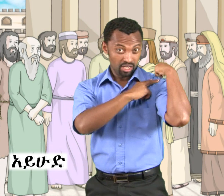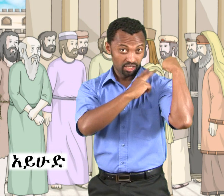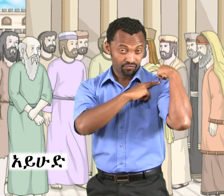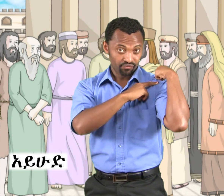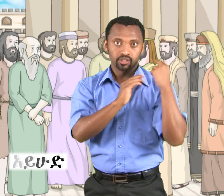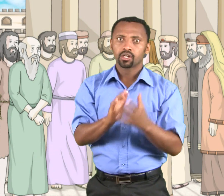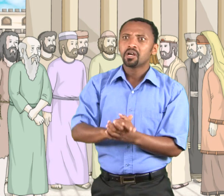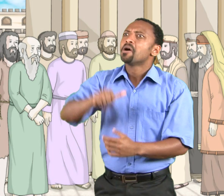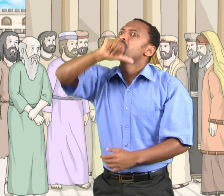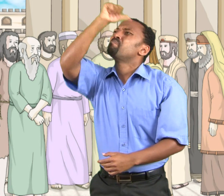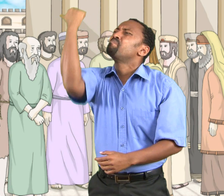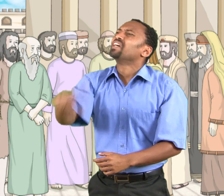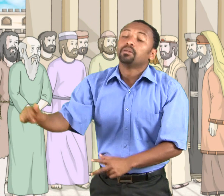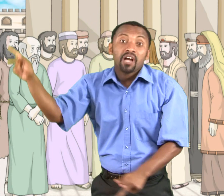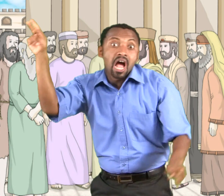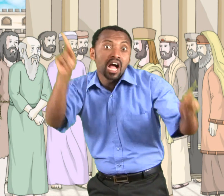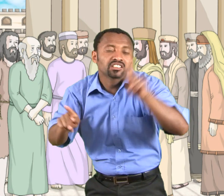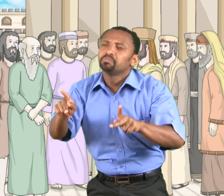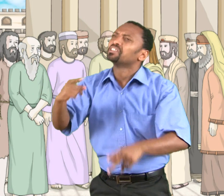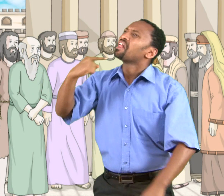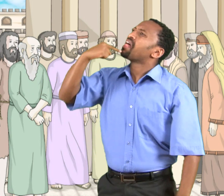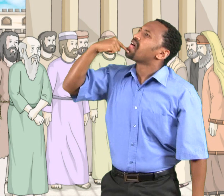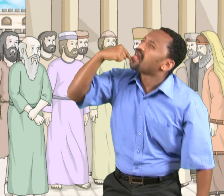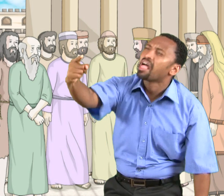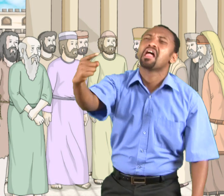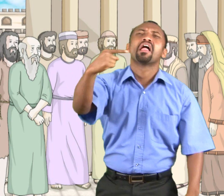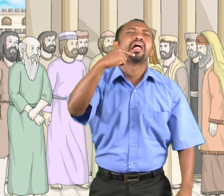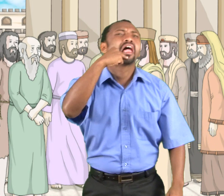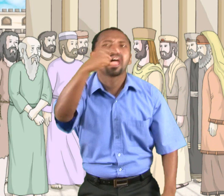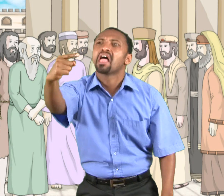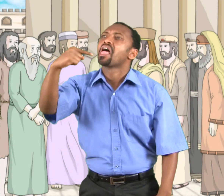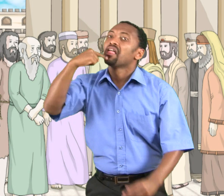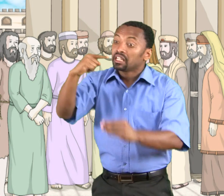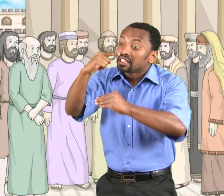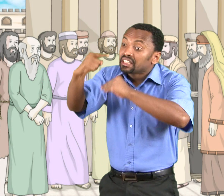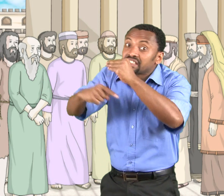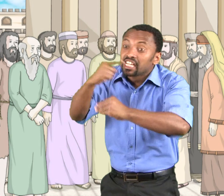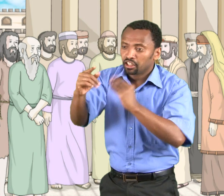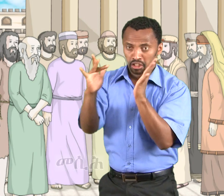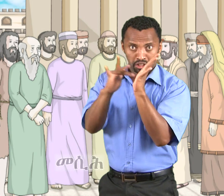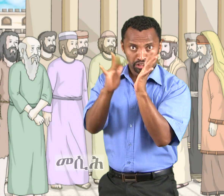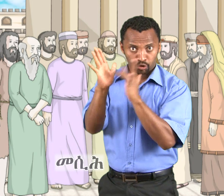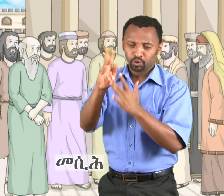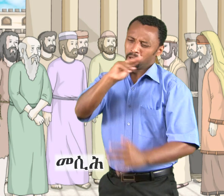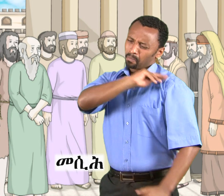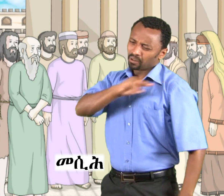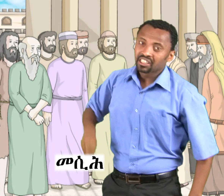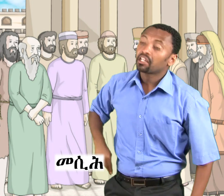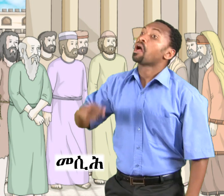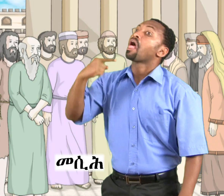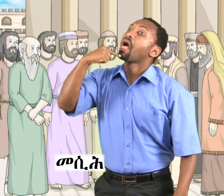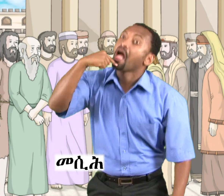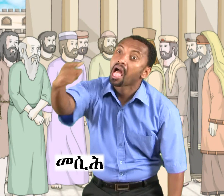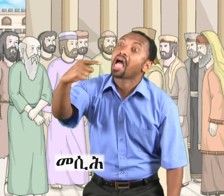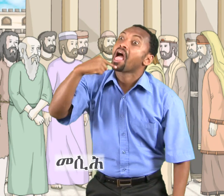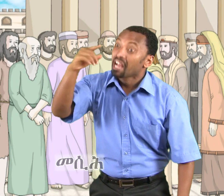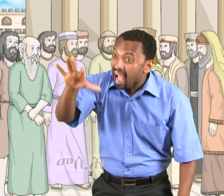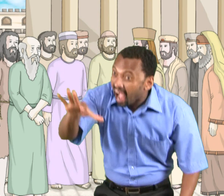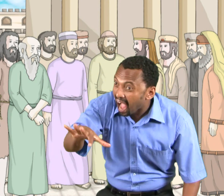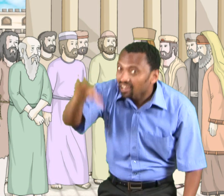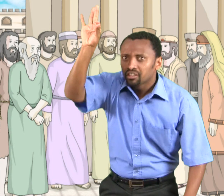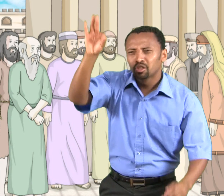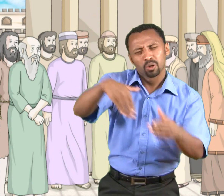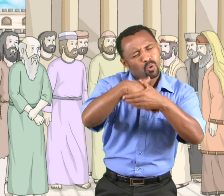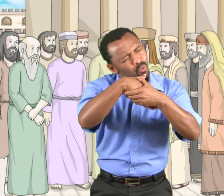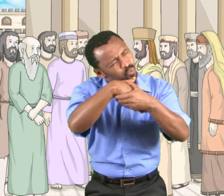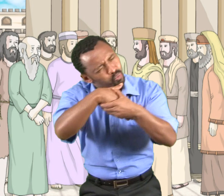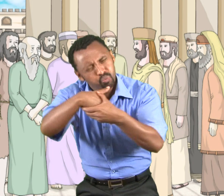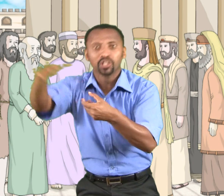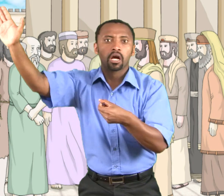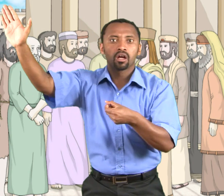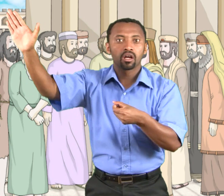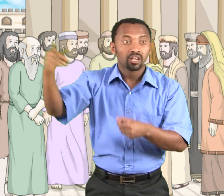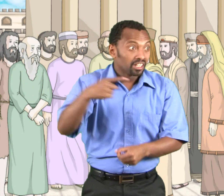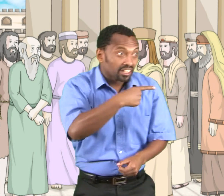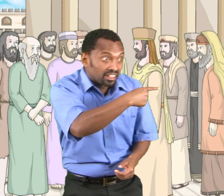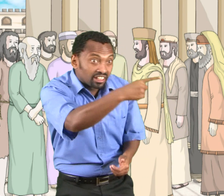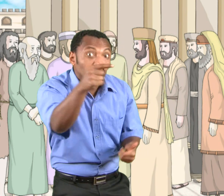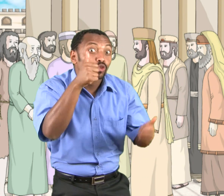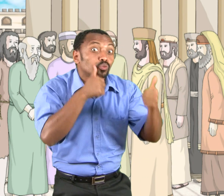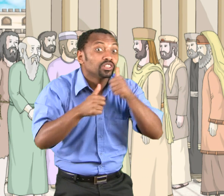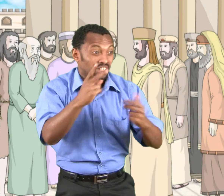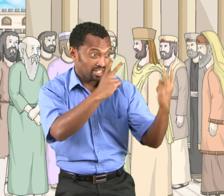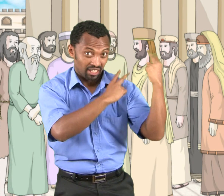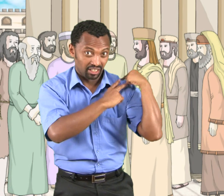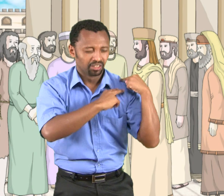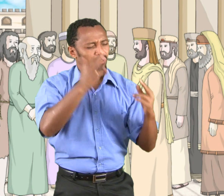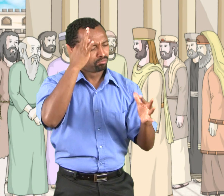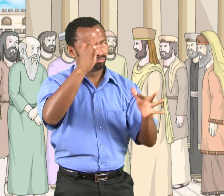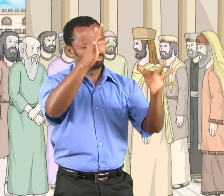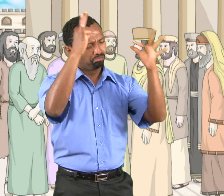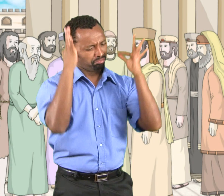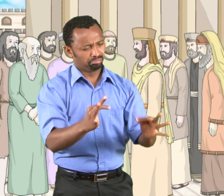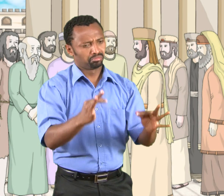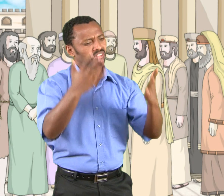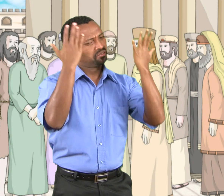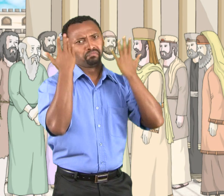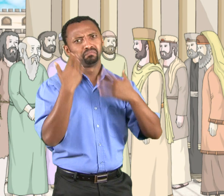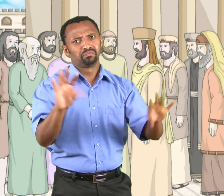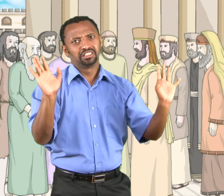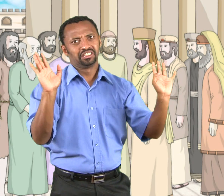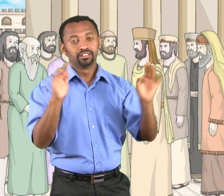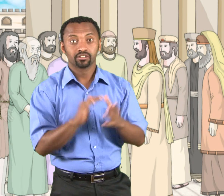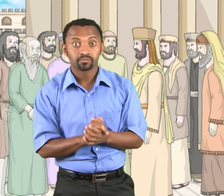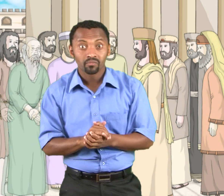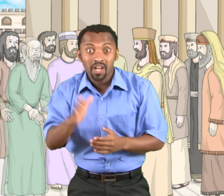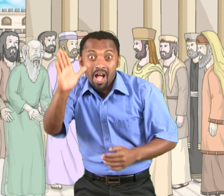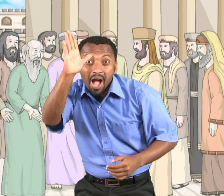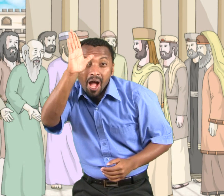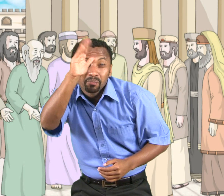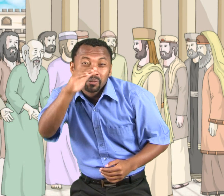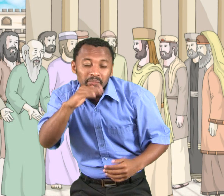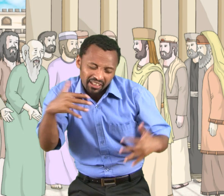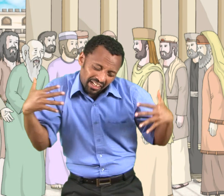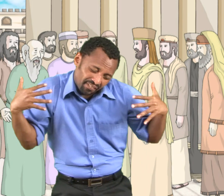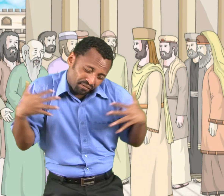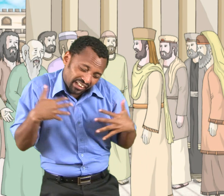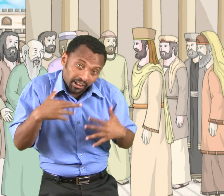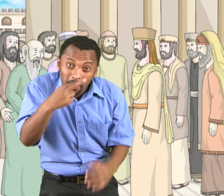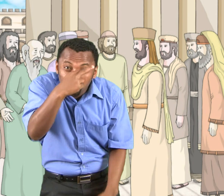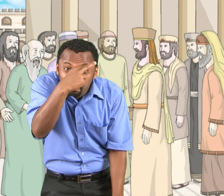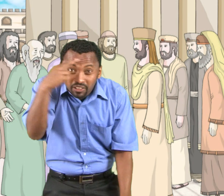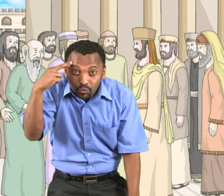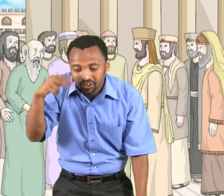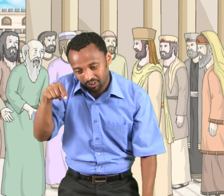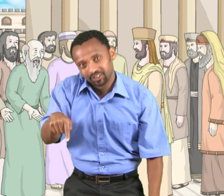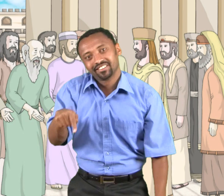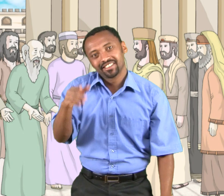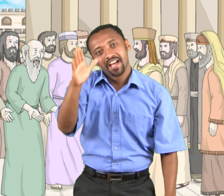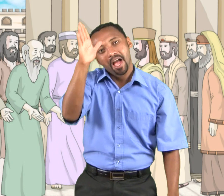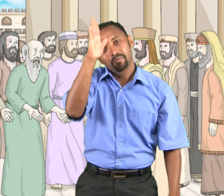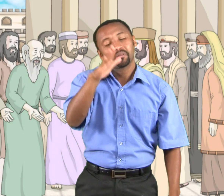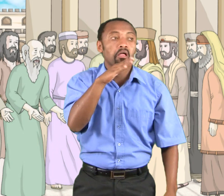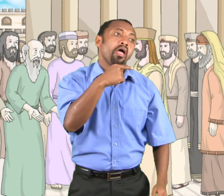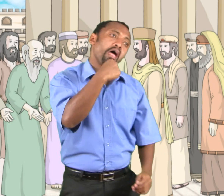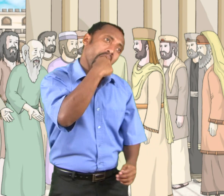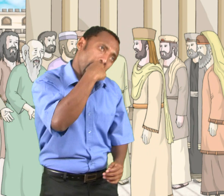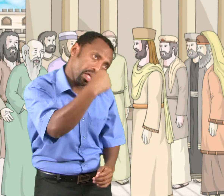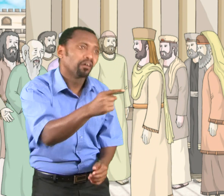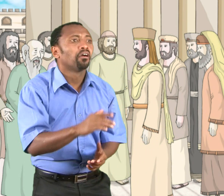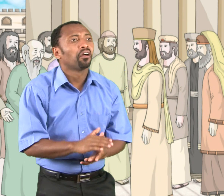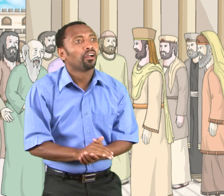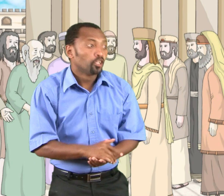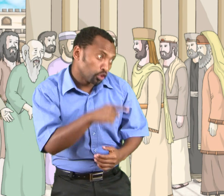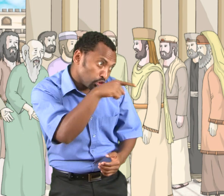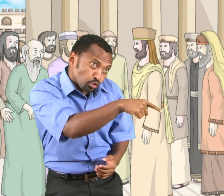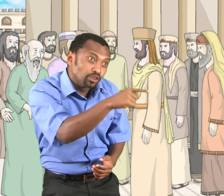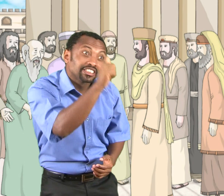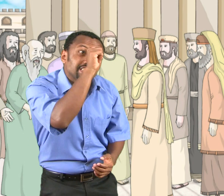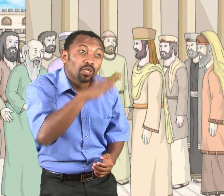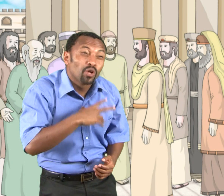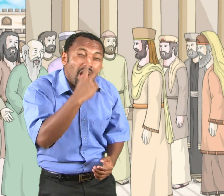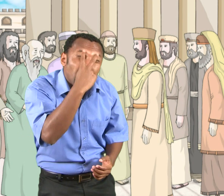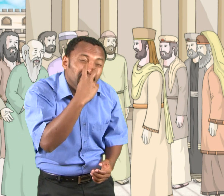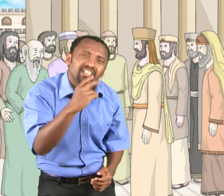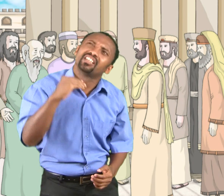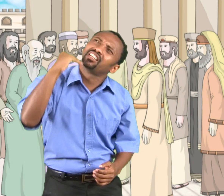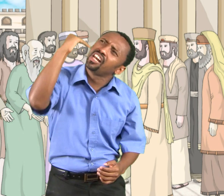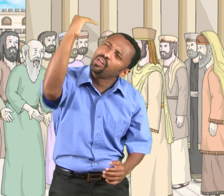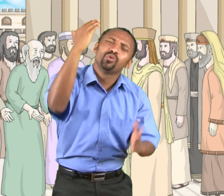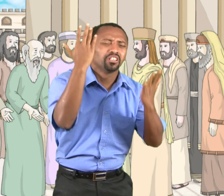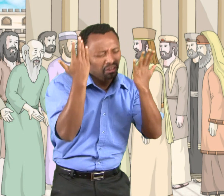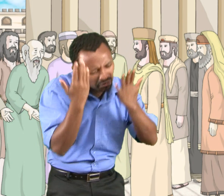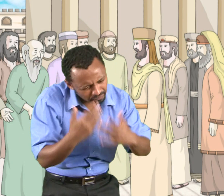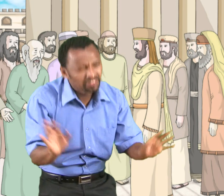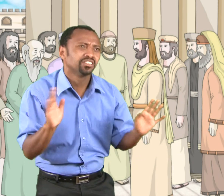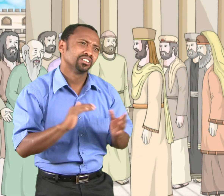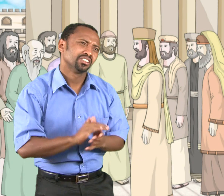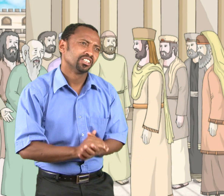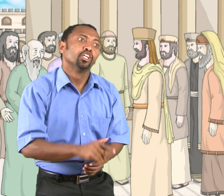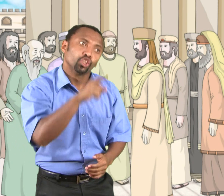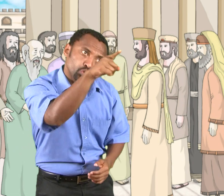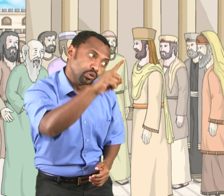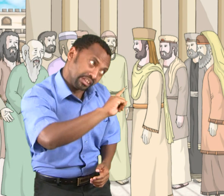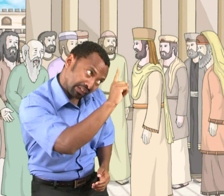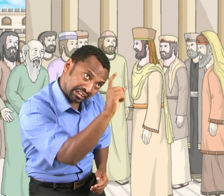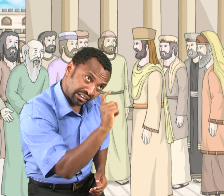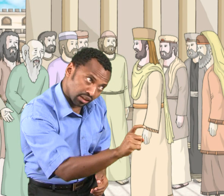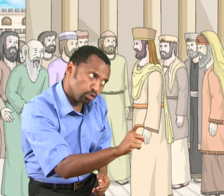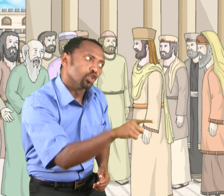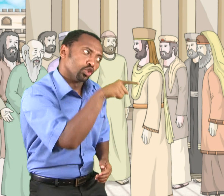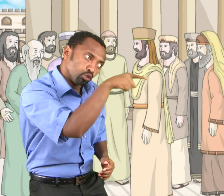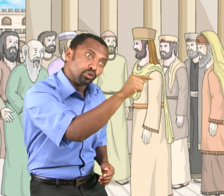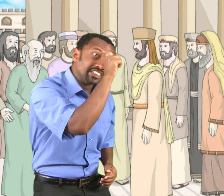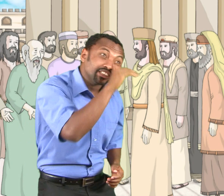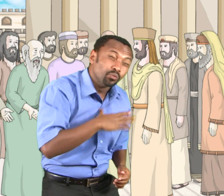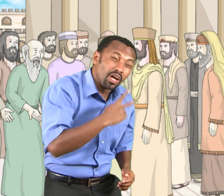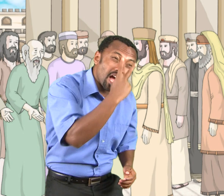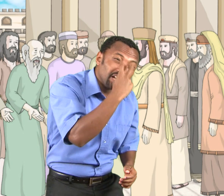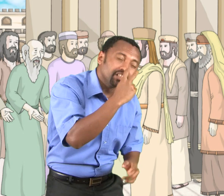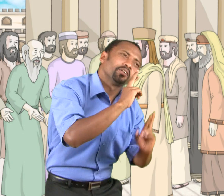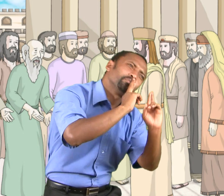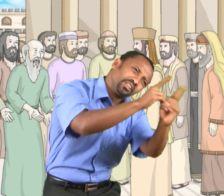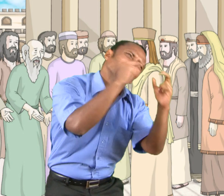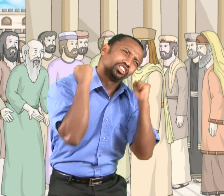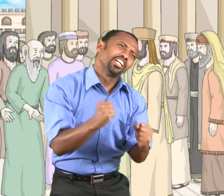For the Jews had already determined that anyone who confessed Jesus as the Christ would be put out of the synagogue.